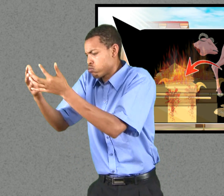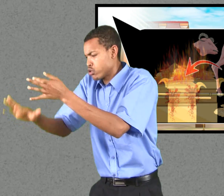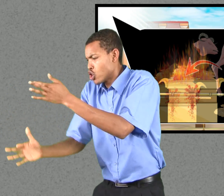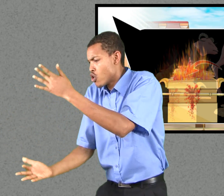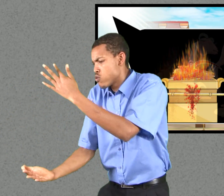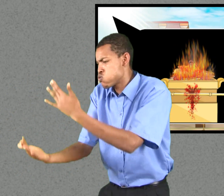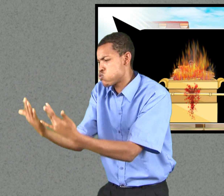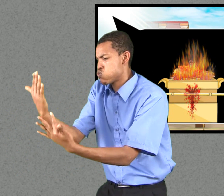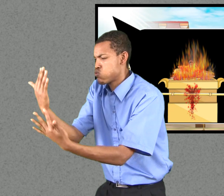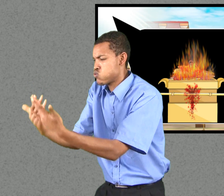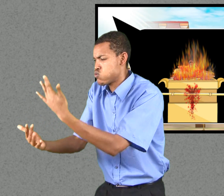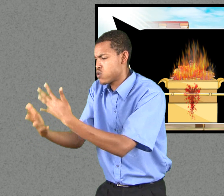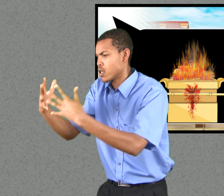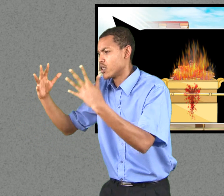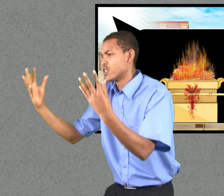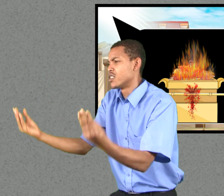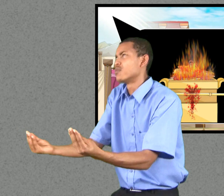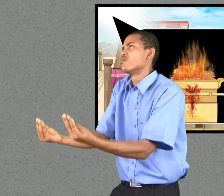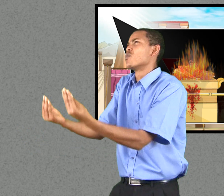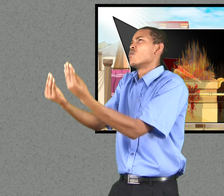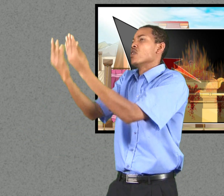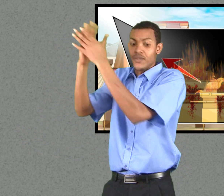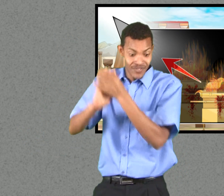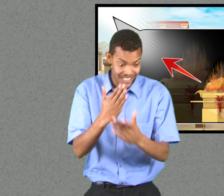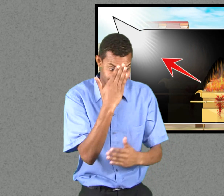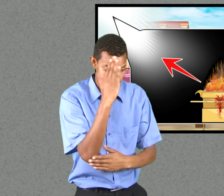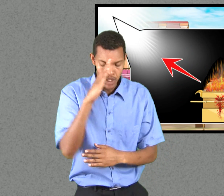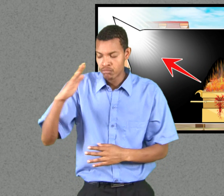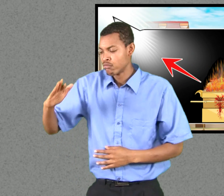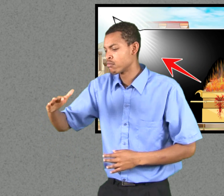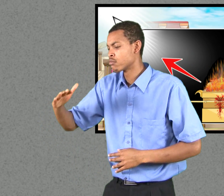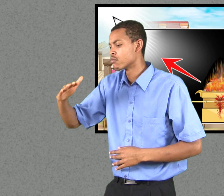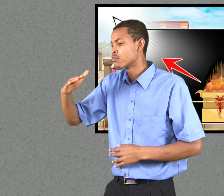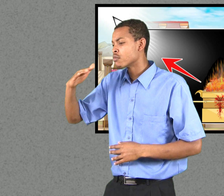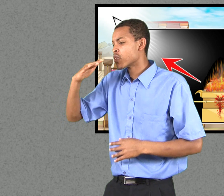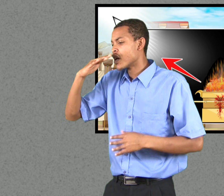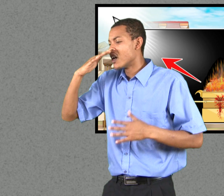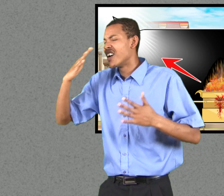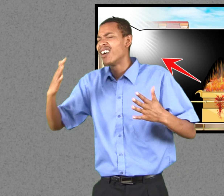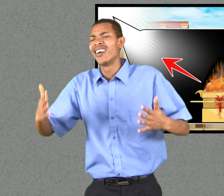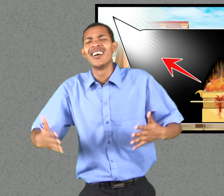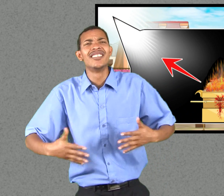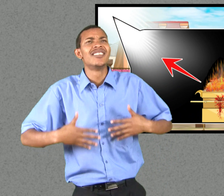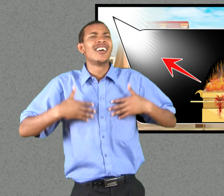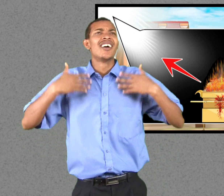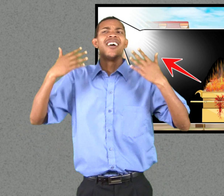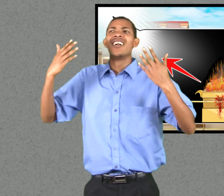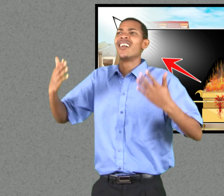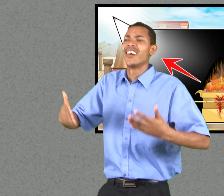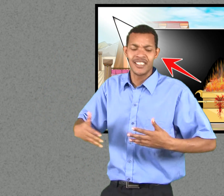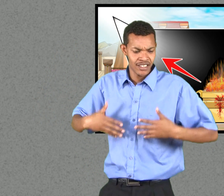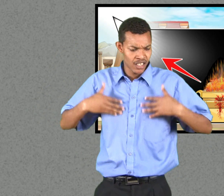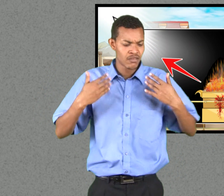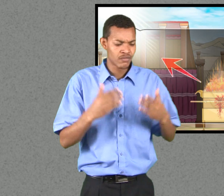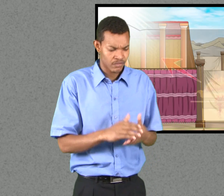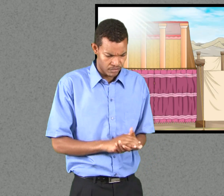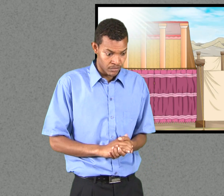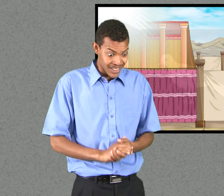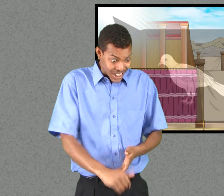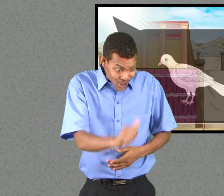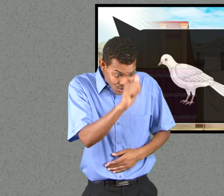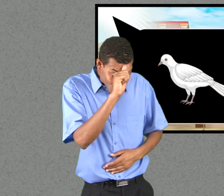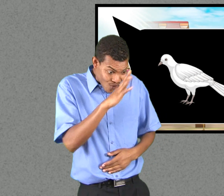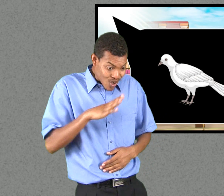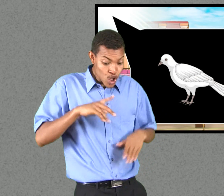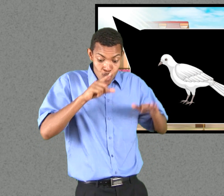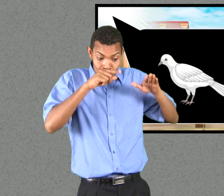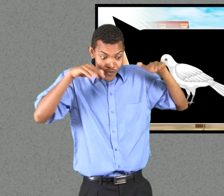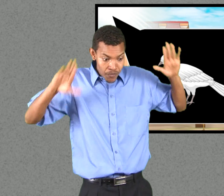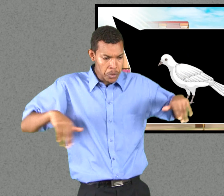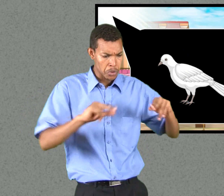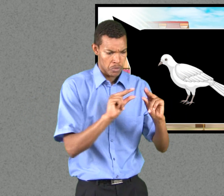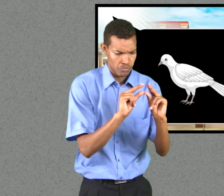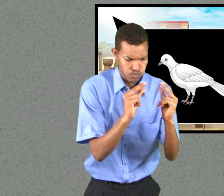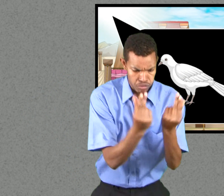it is a burnt offering, an offering made by fire, a pleasing aroma to the LORD.